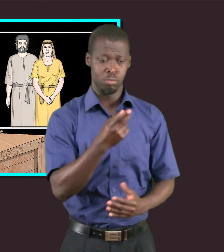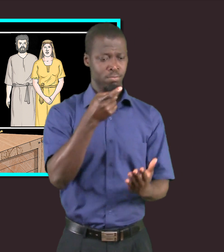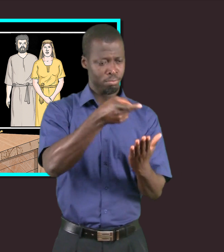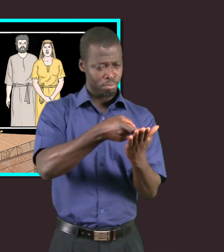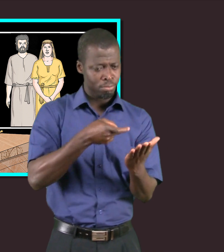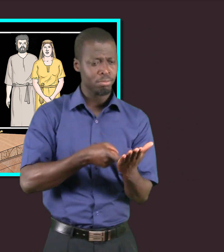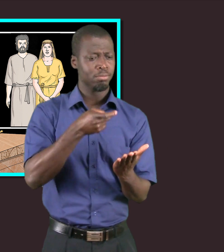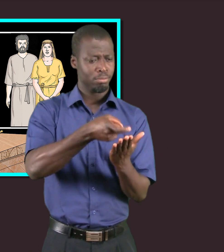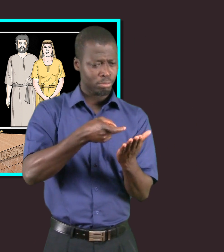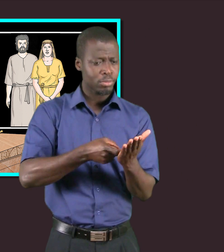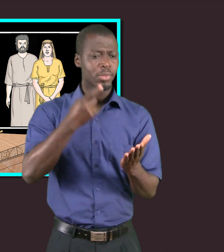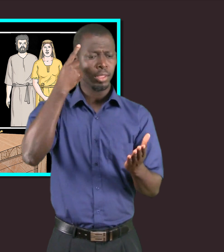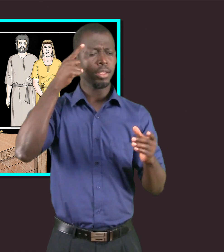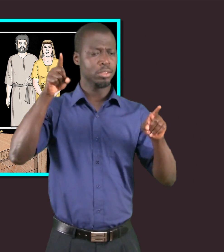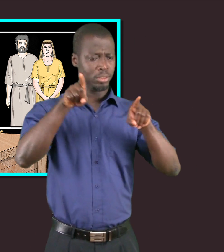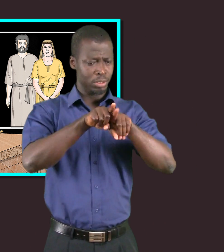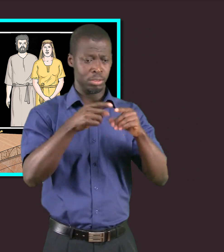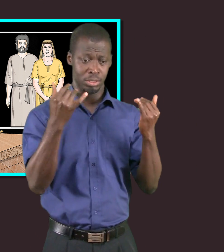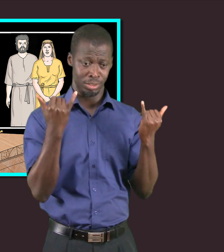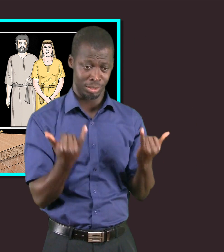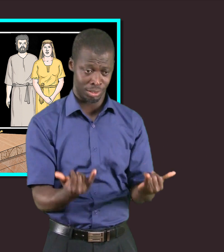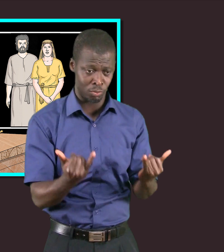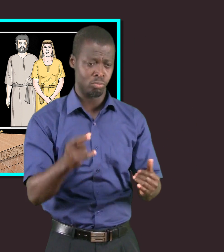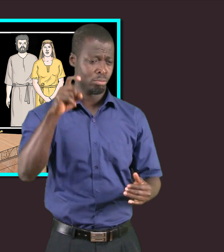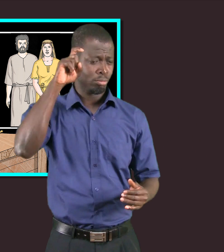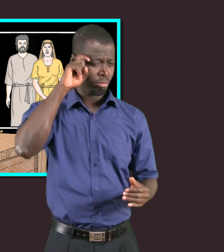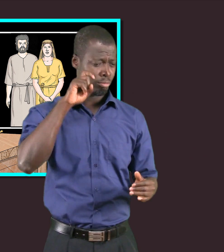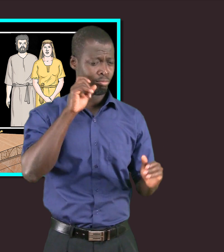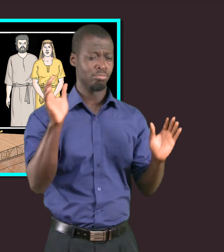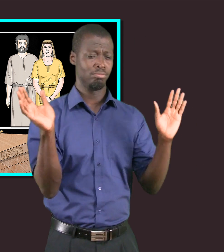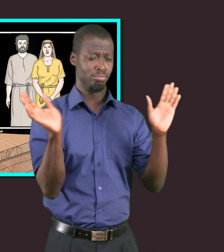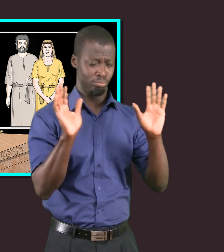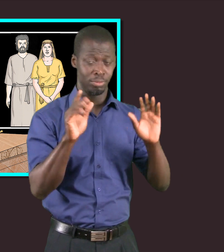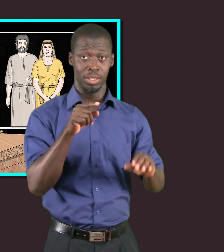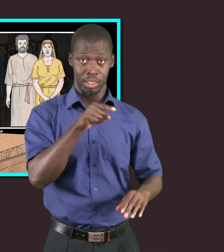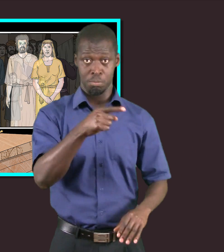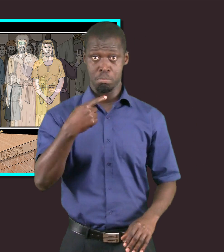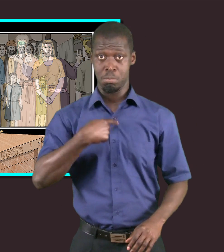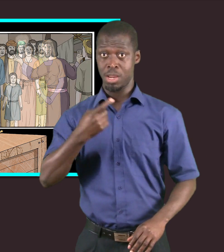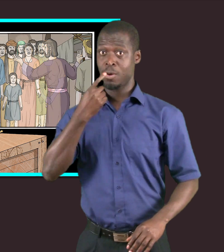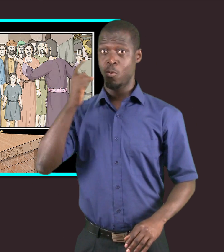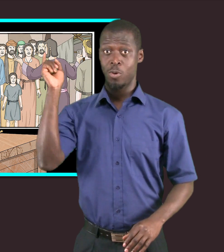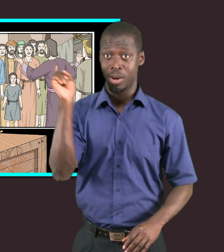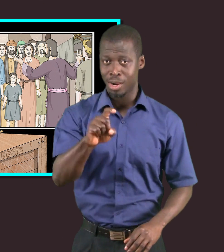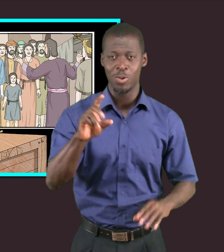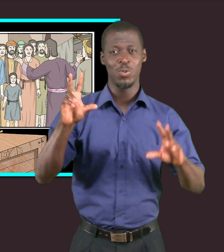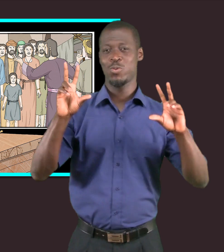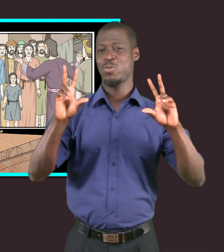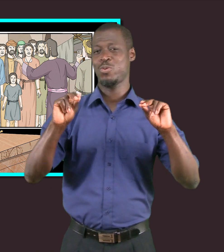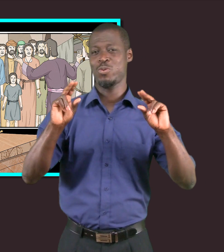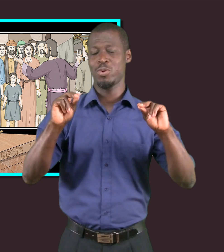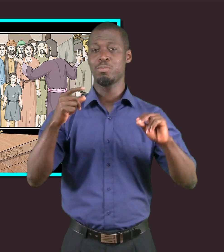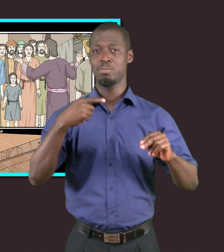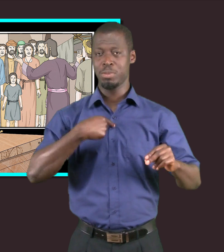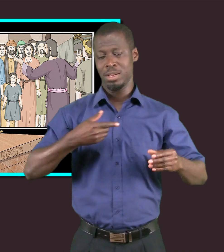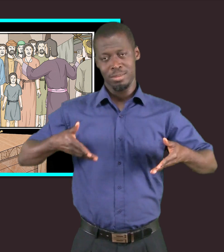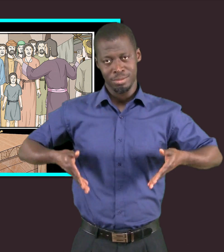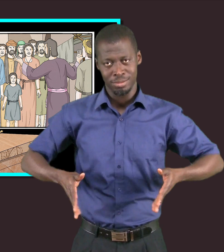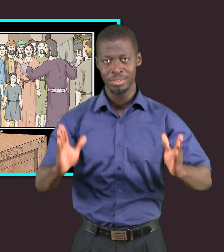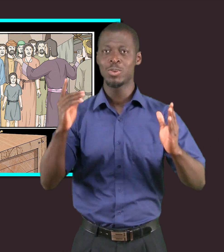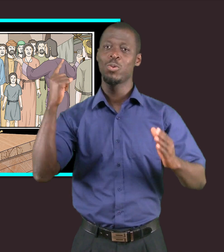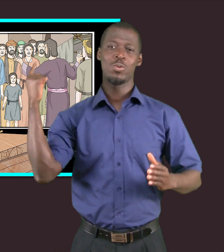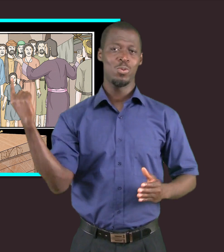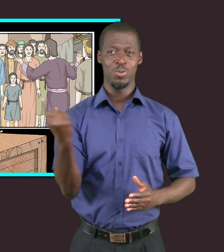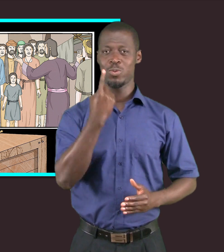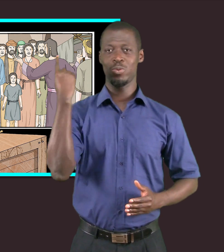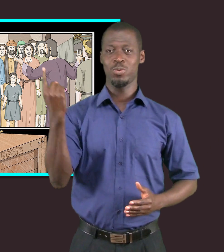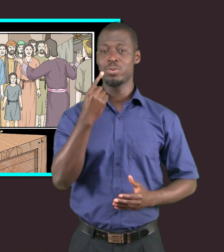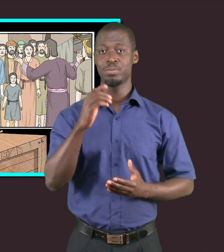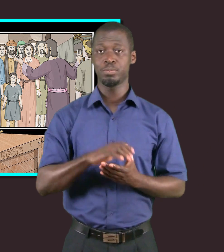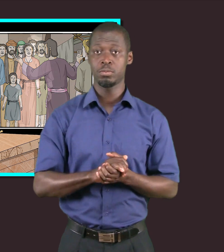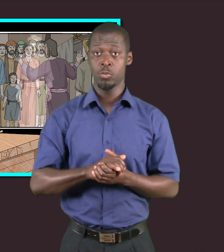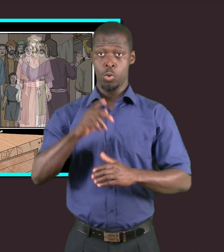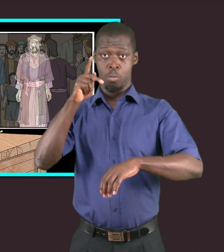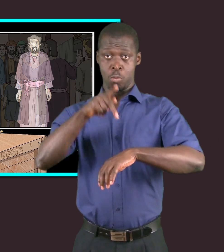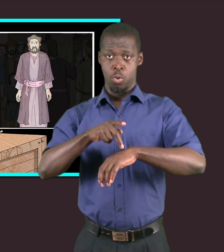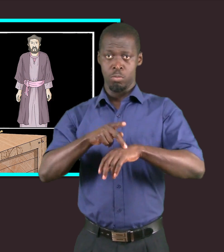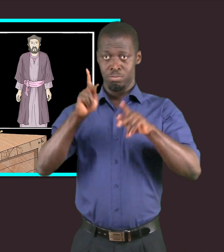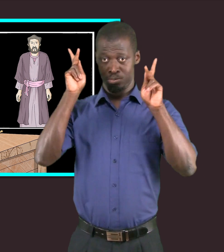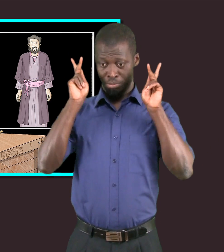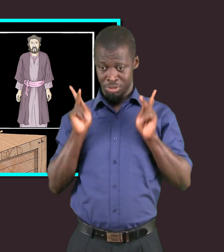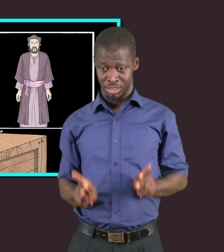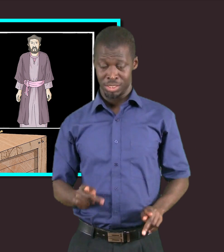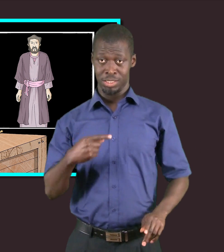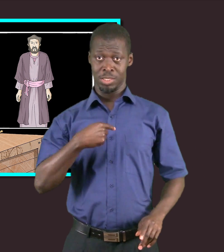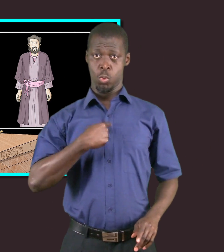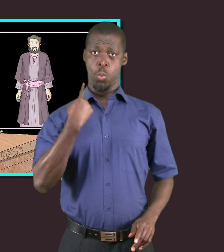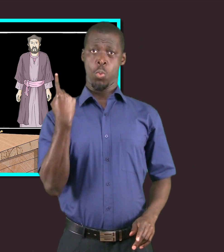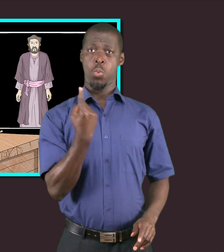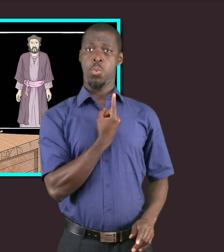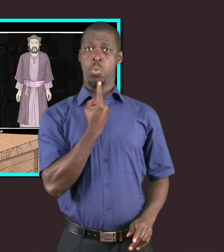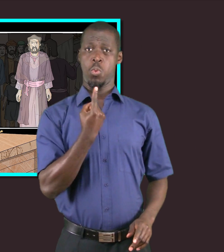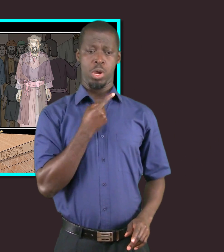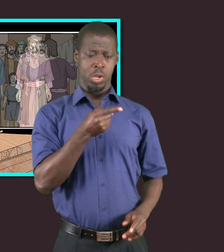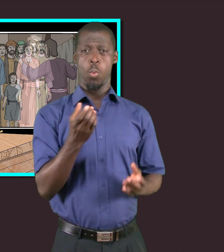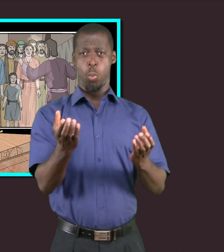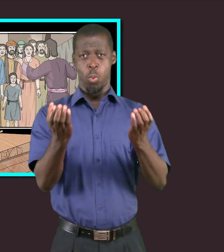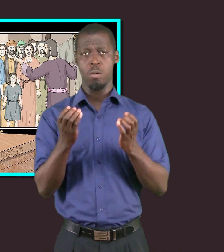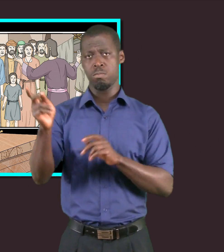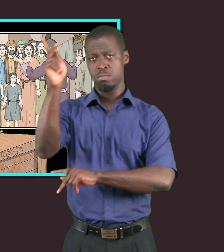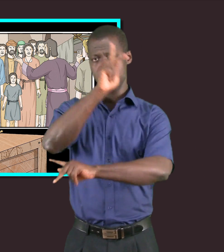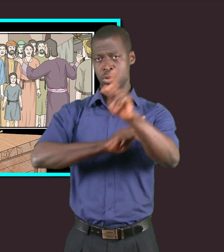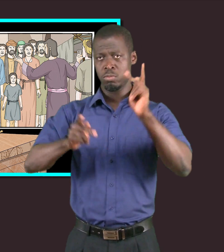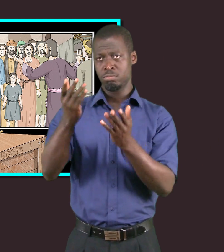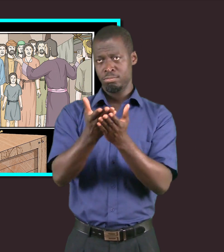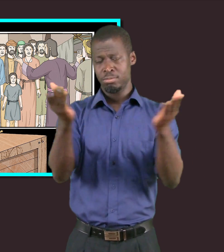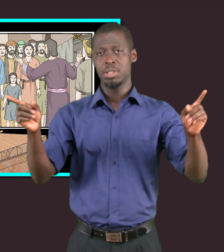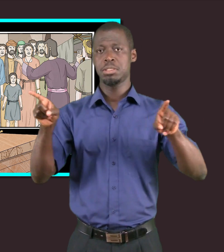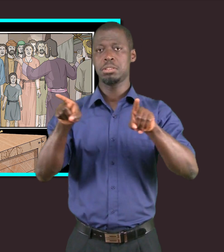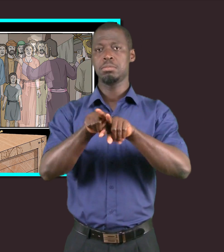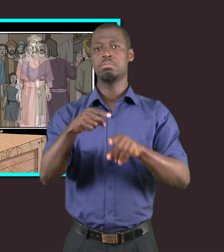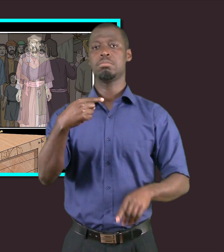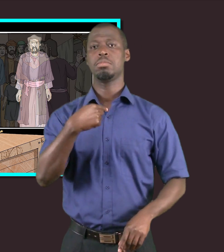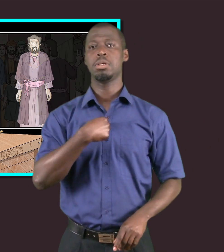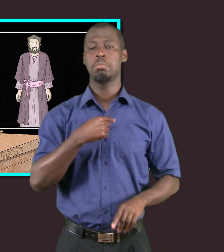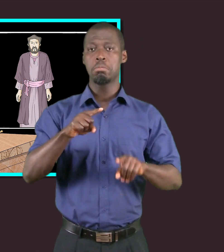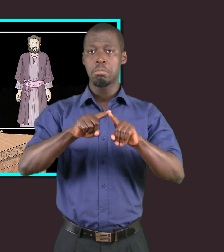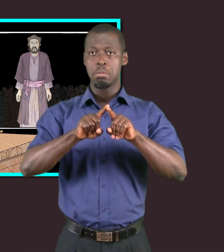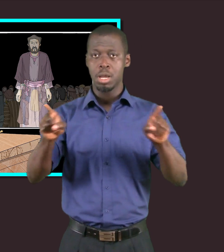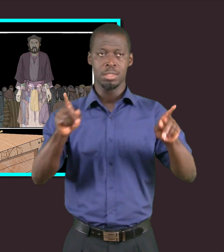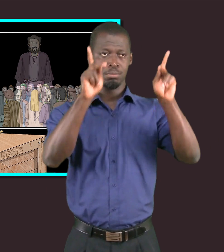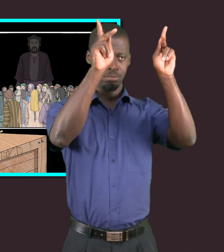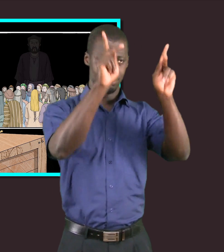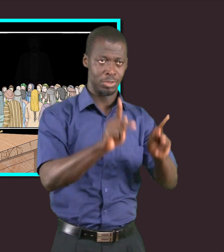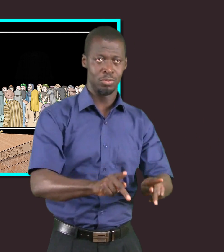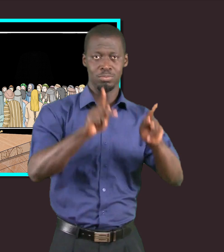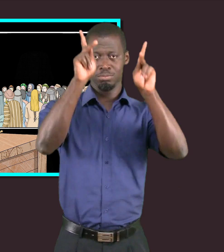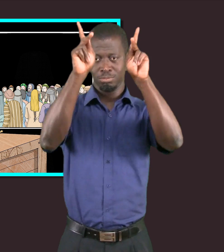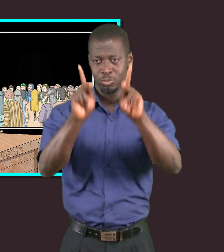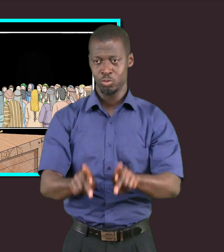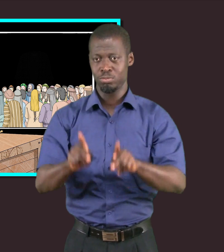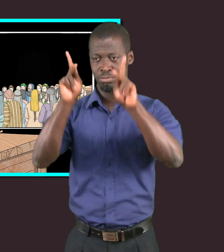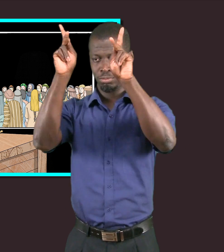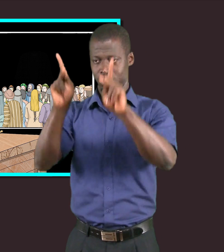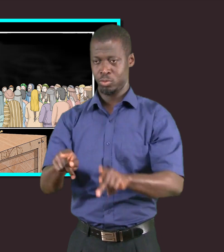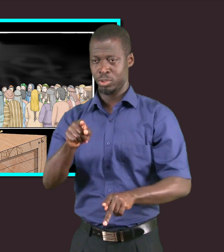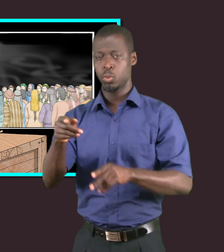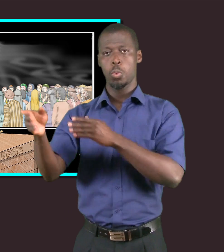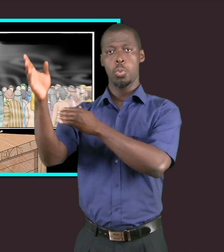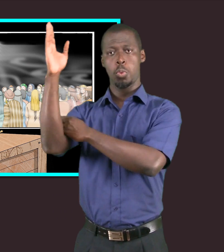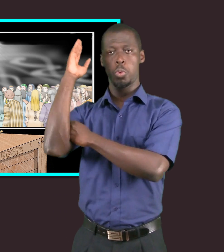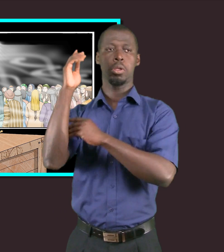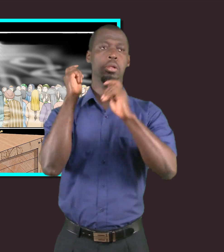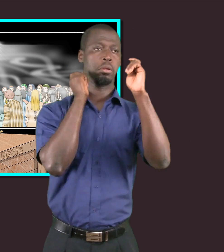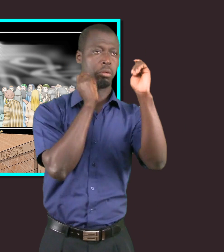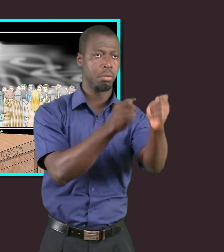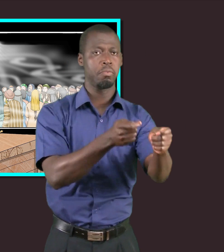I say this as a concession, not as a command. I wish that all men were as I am.